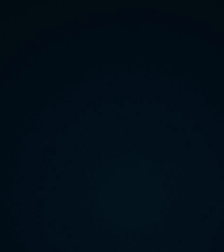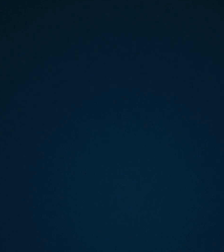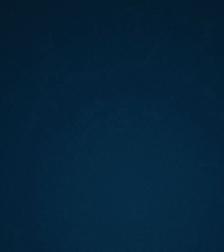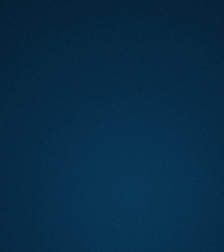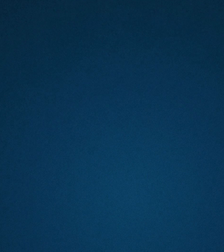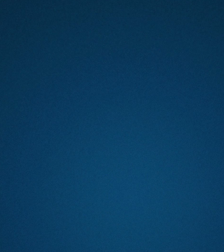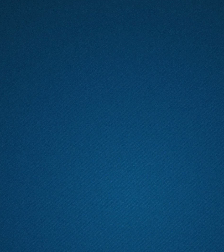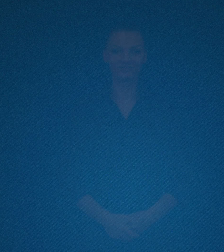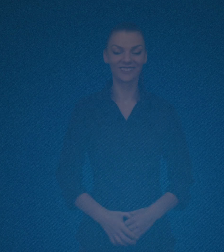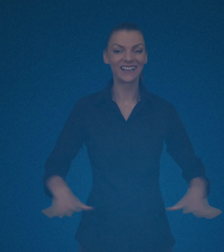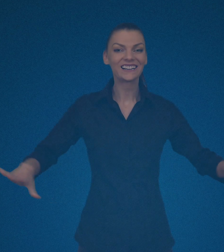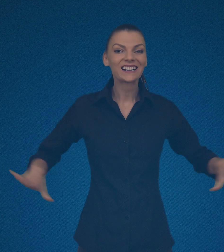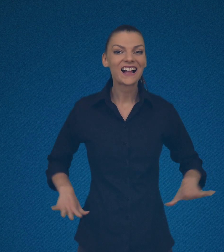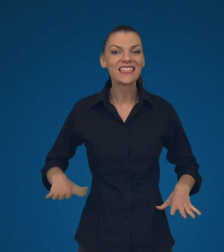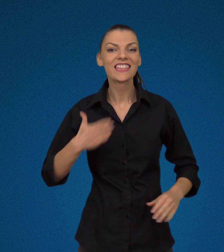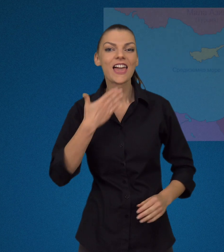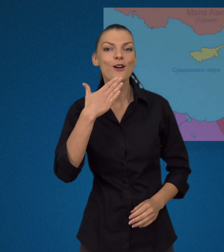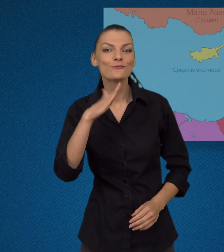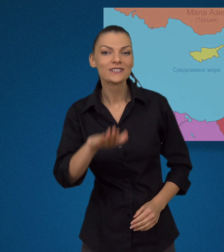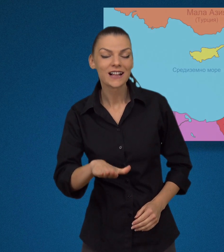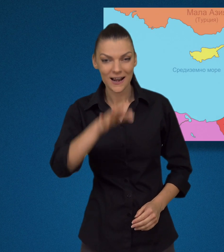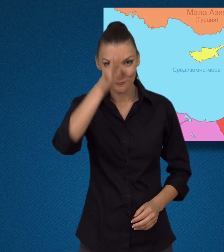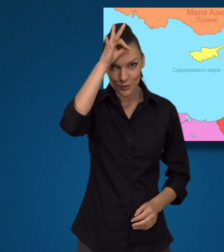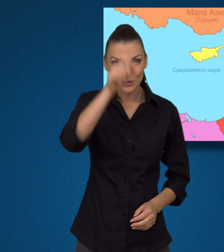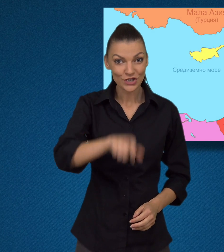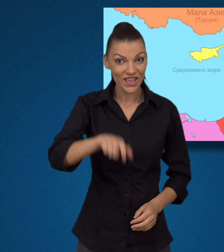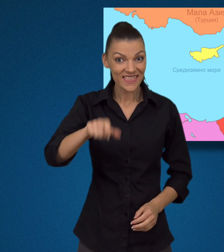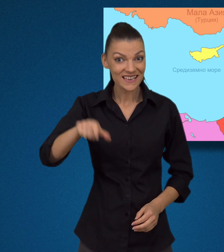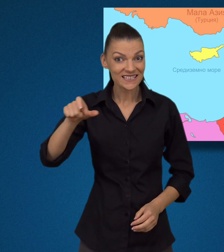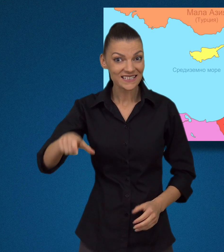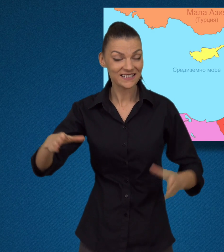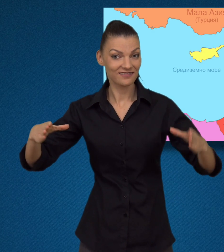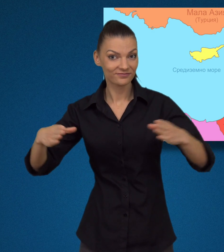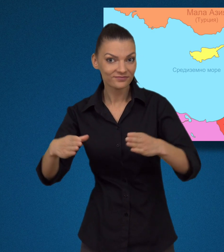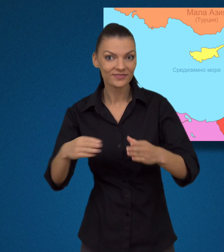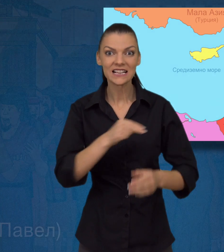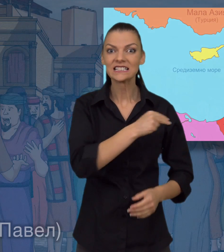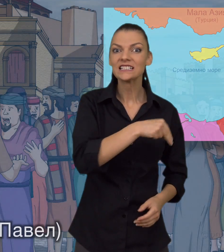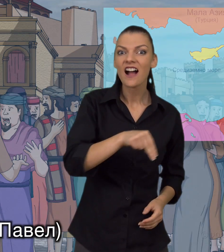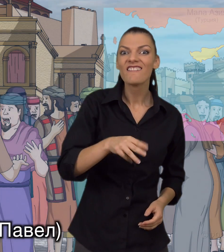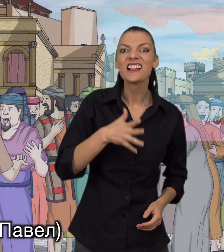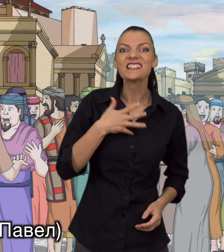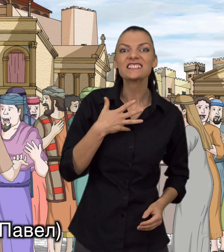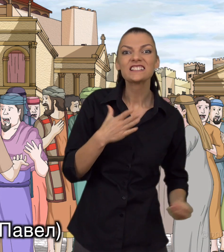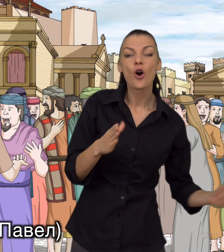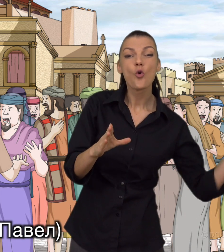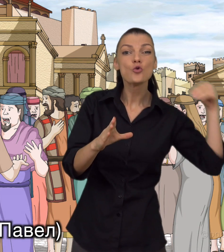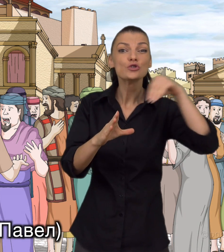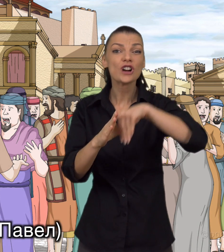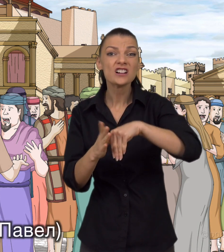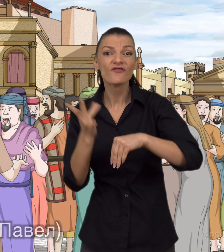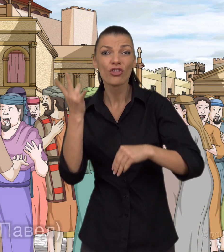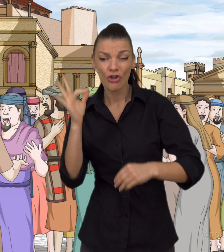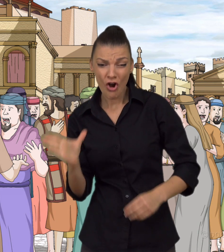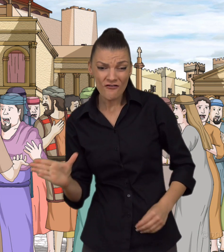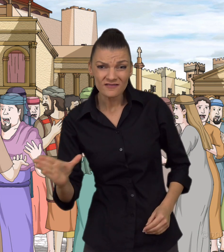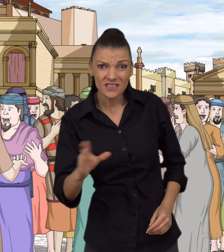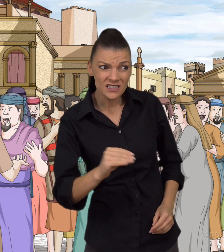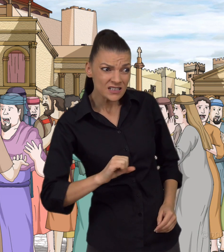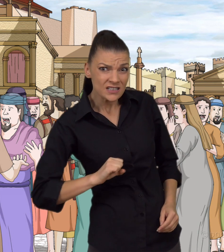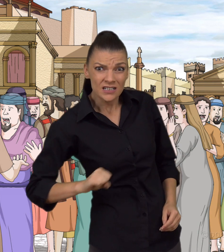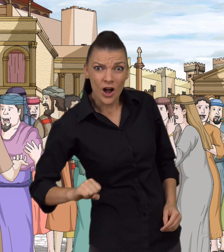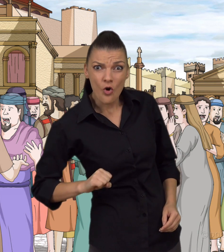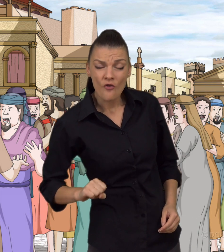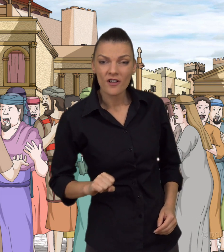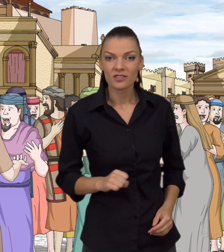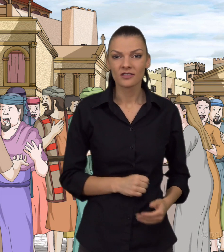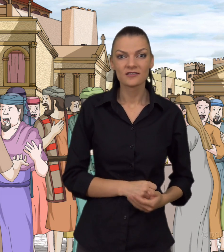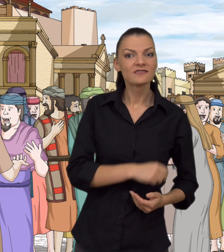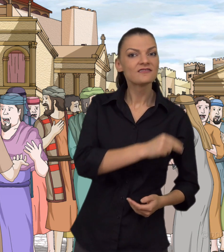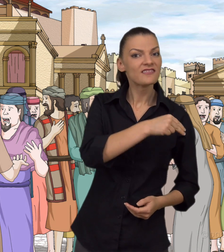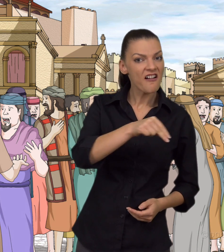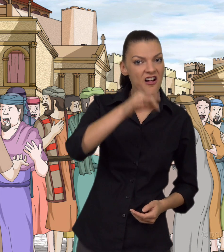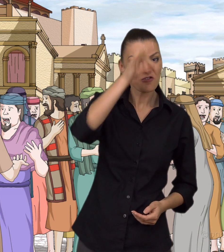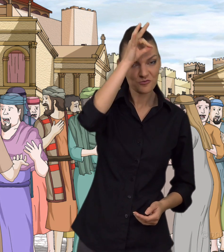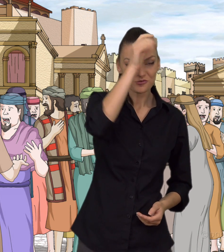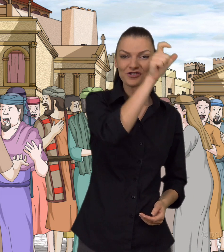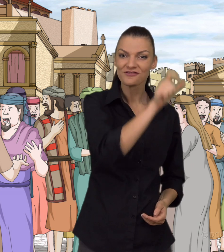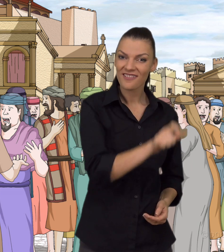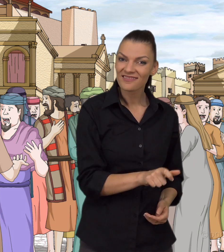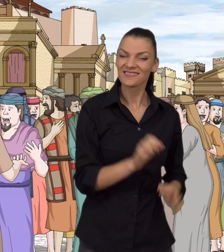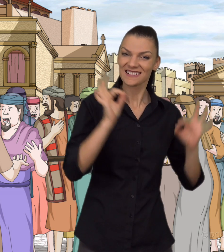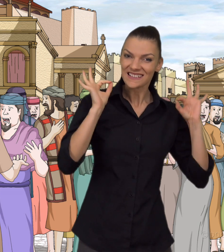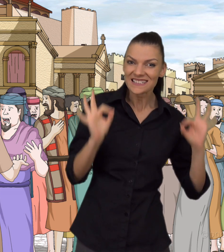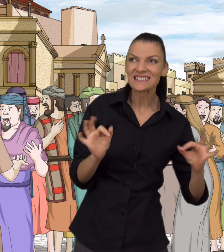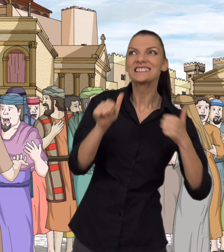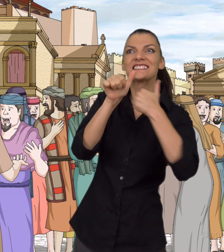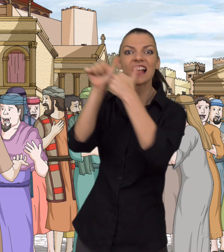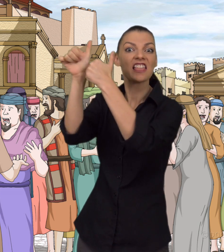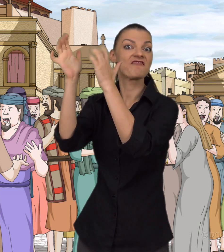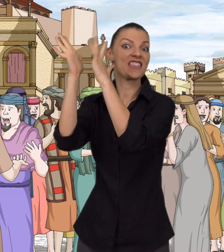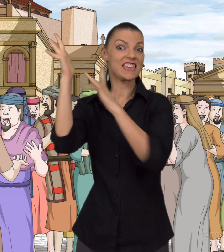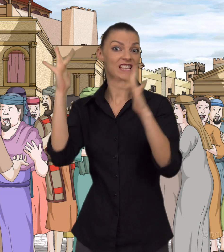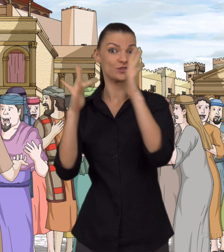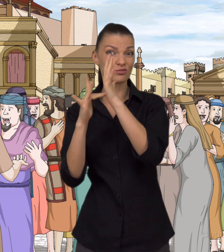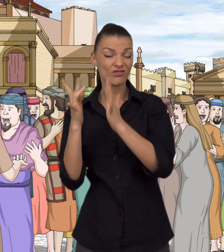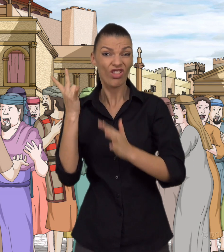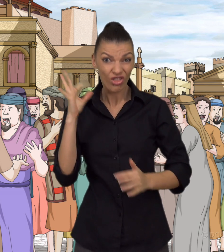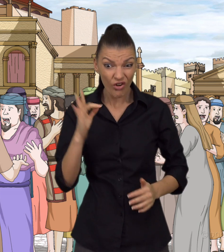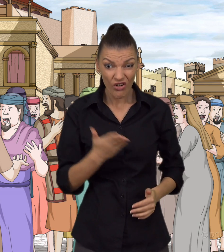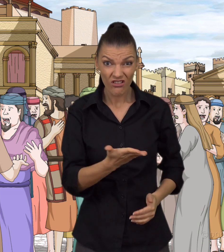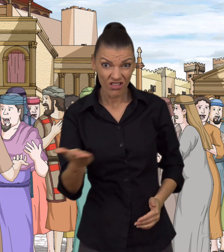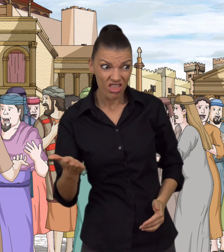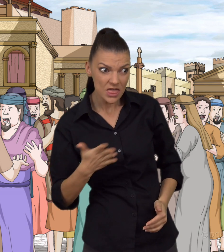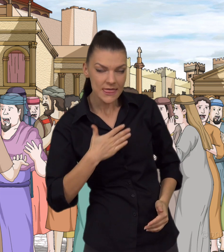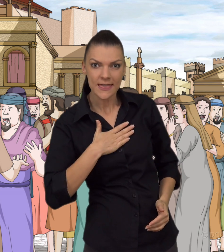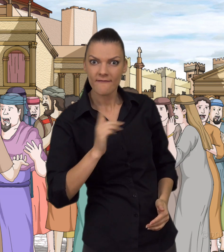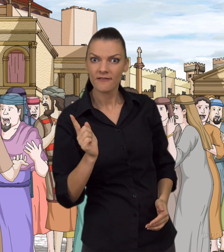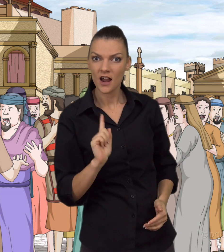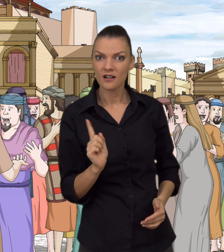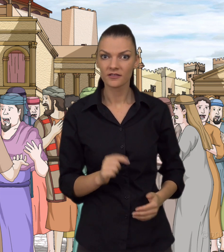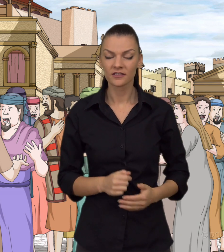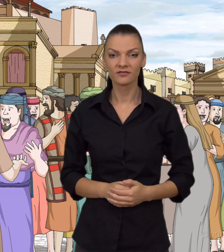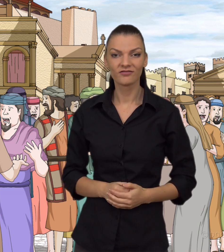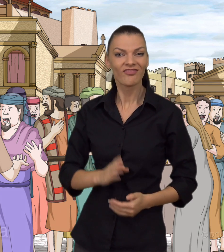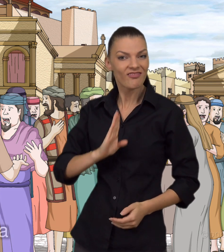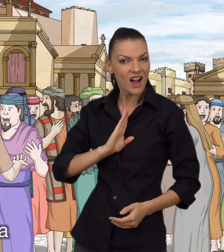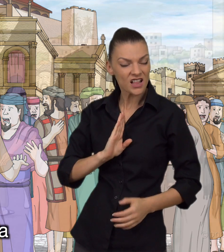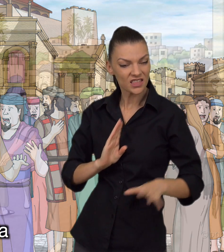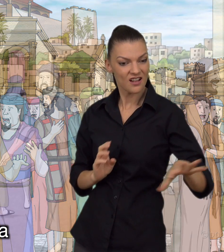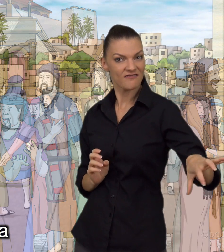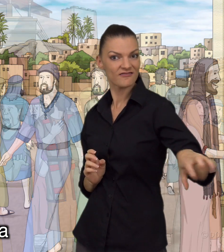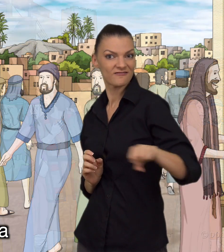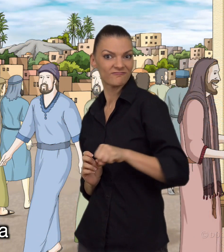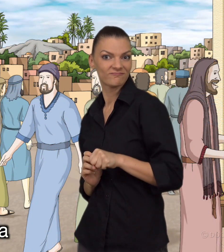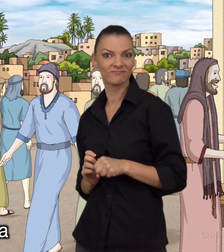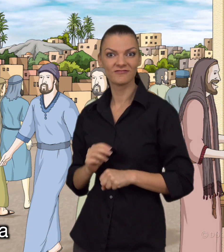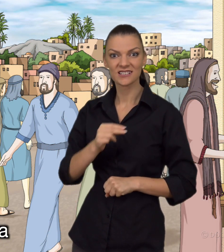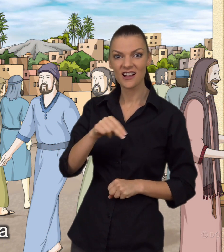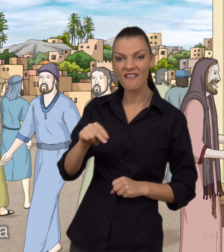When Saul arrived in Jerusalem, he tried to join the disciples, but they were all afraid of him, not believing that he was a disciple.